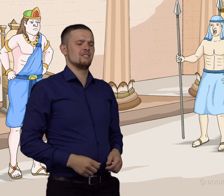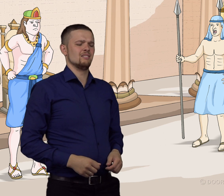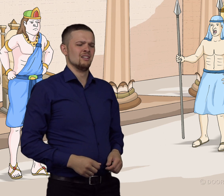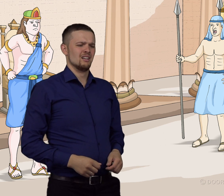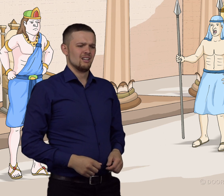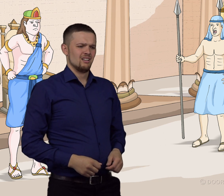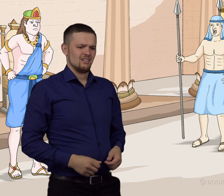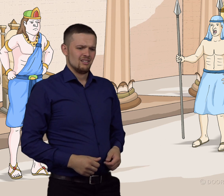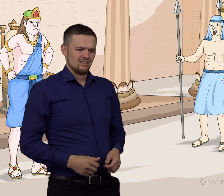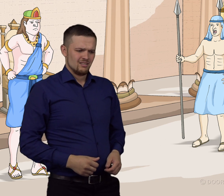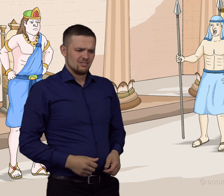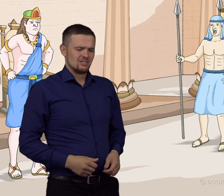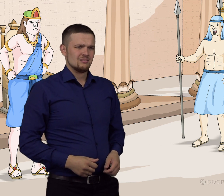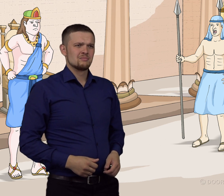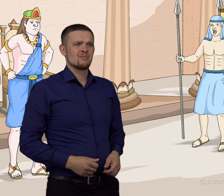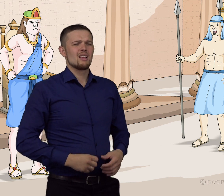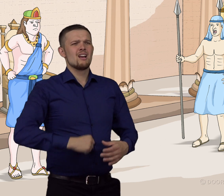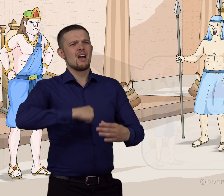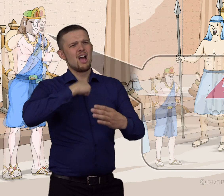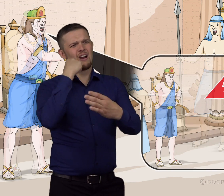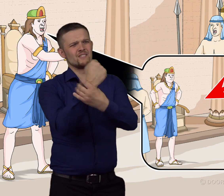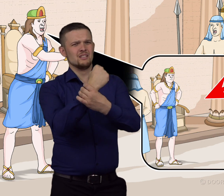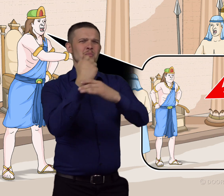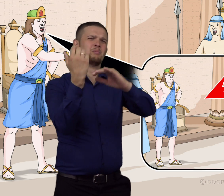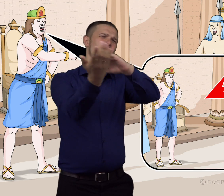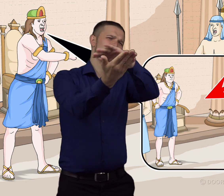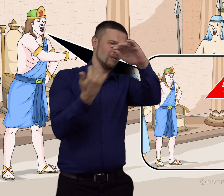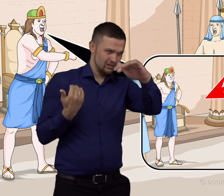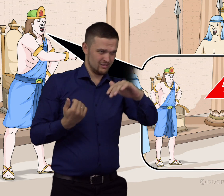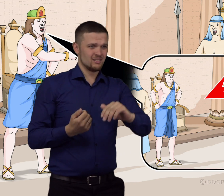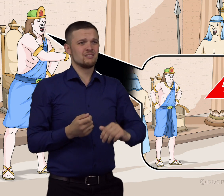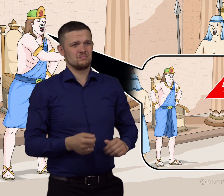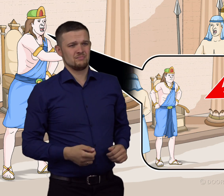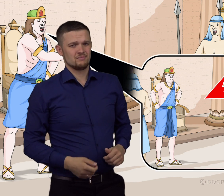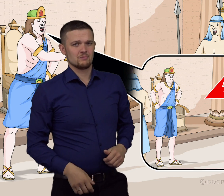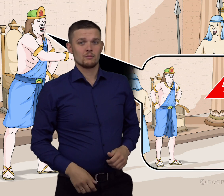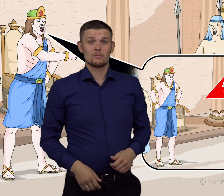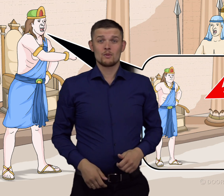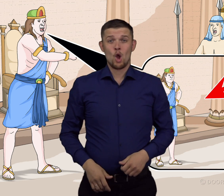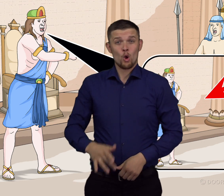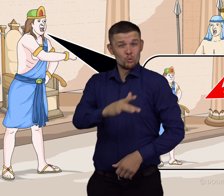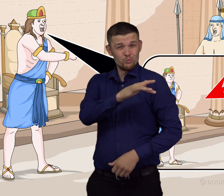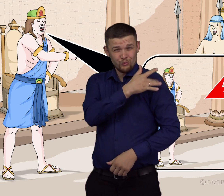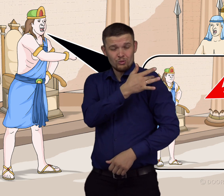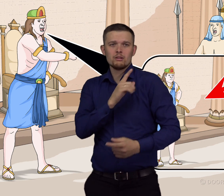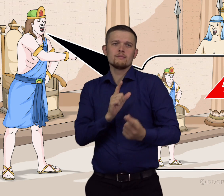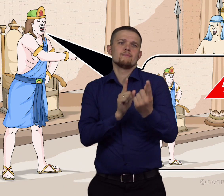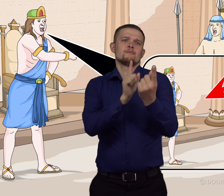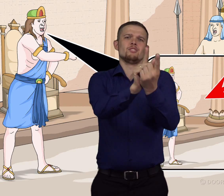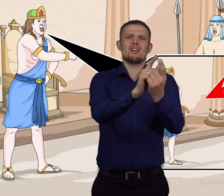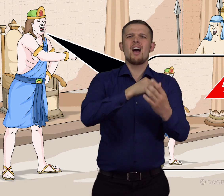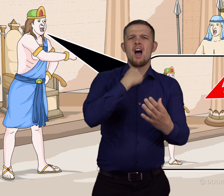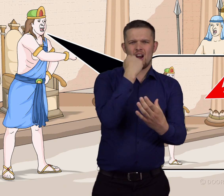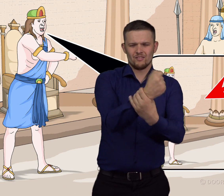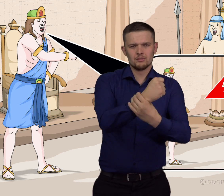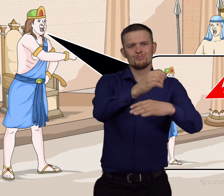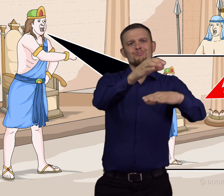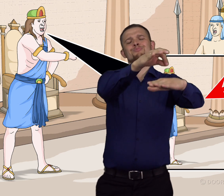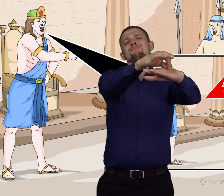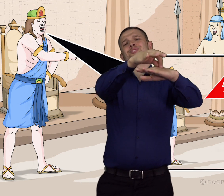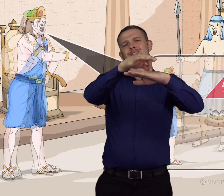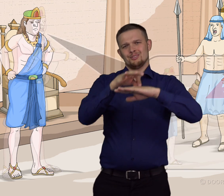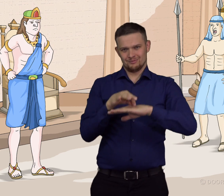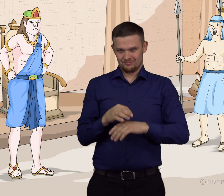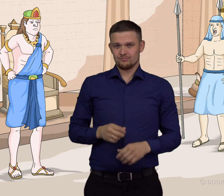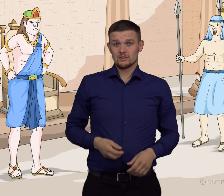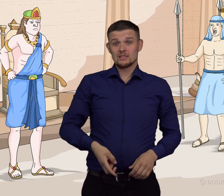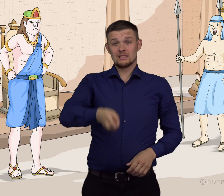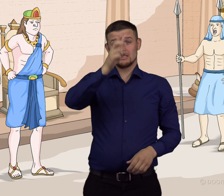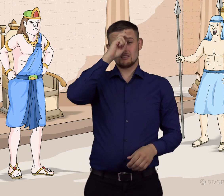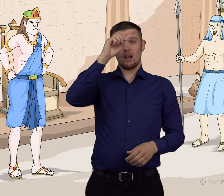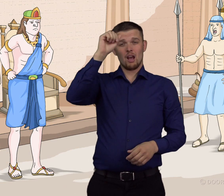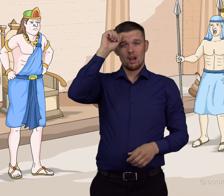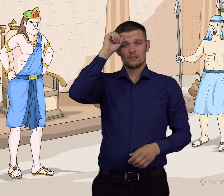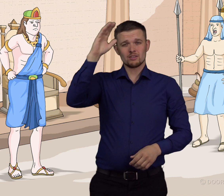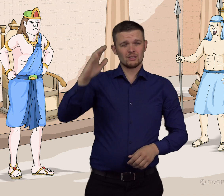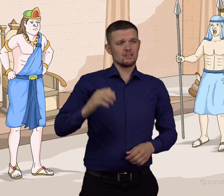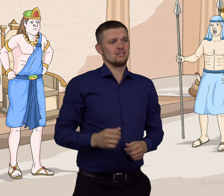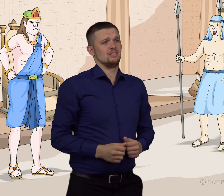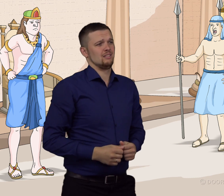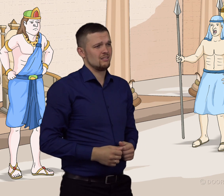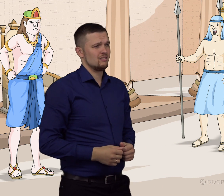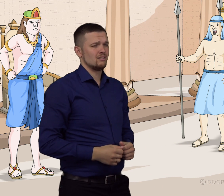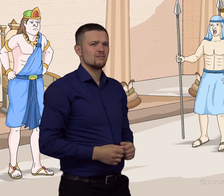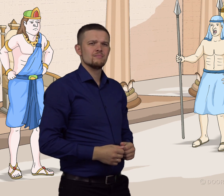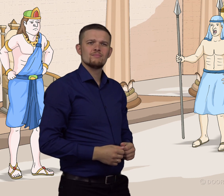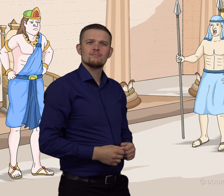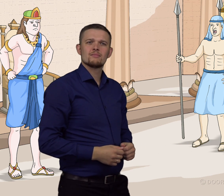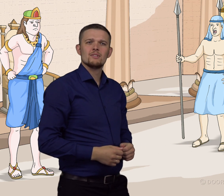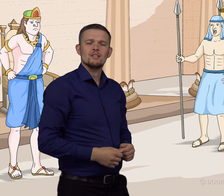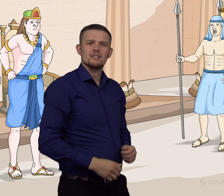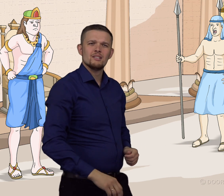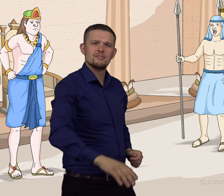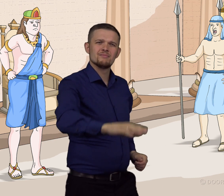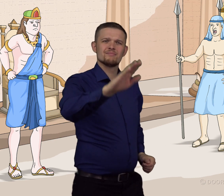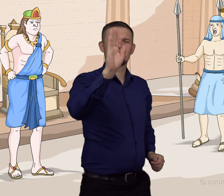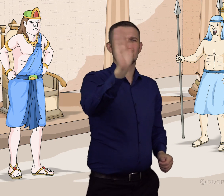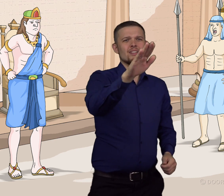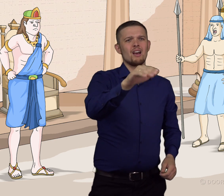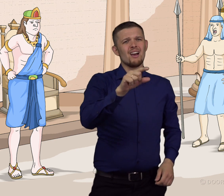Then Abimelech called Abraham and asked, “What have you done to us?